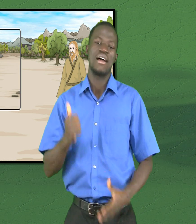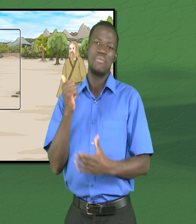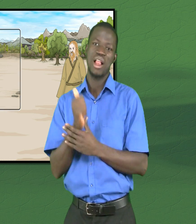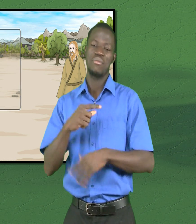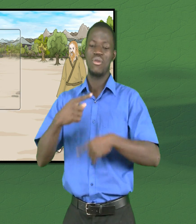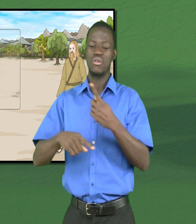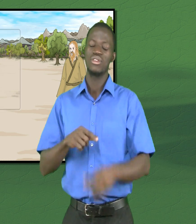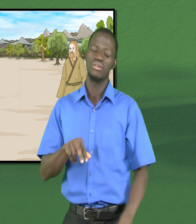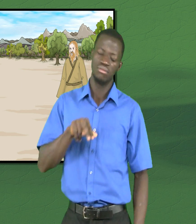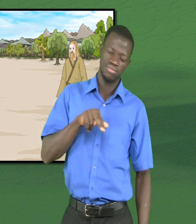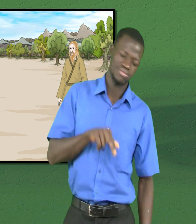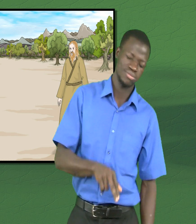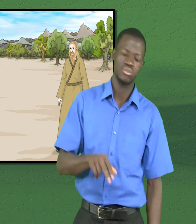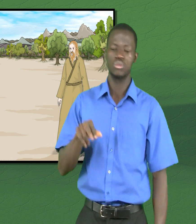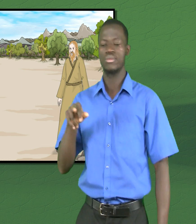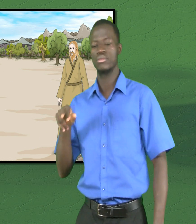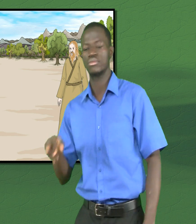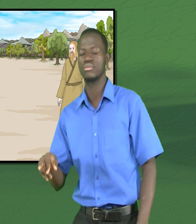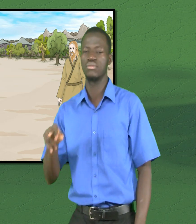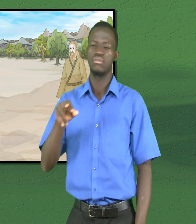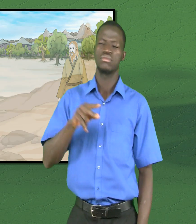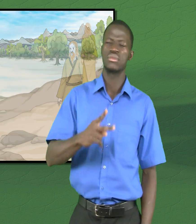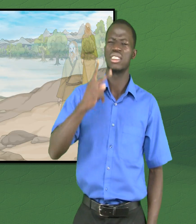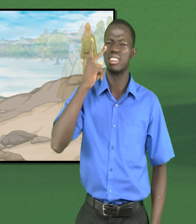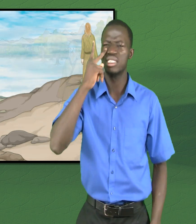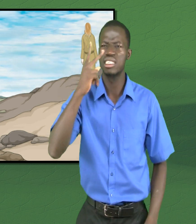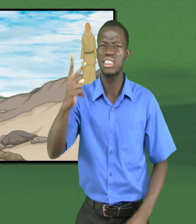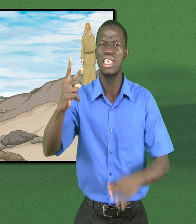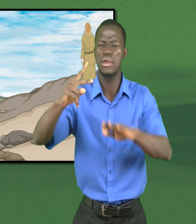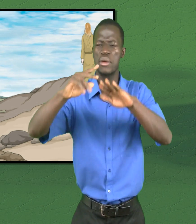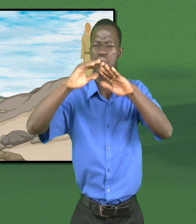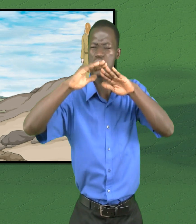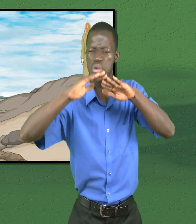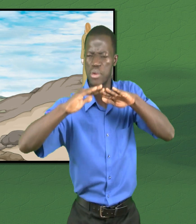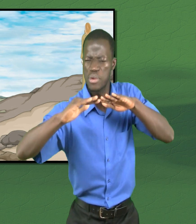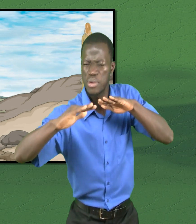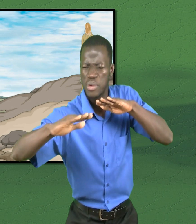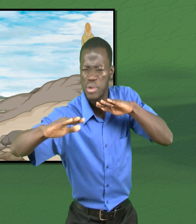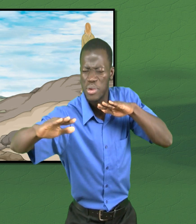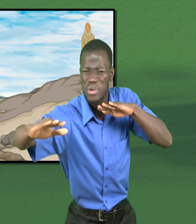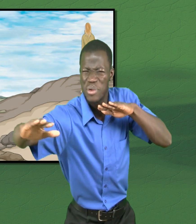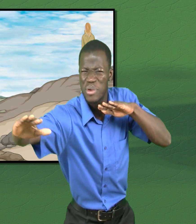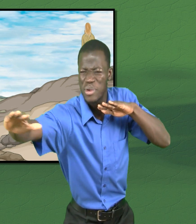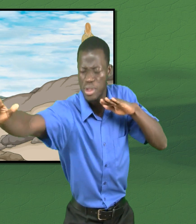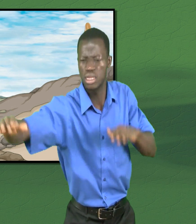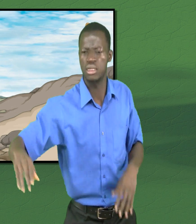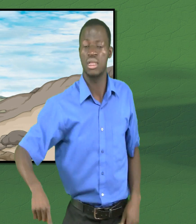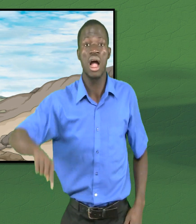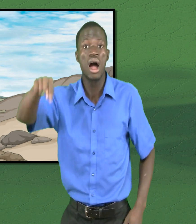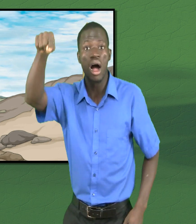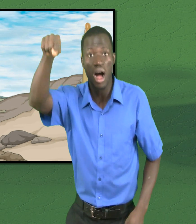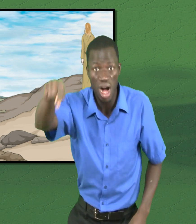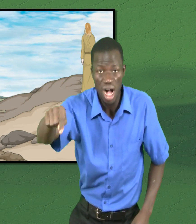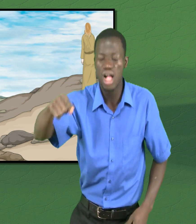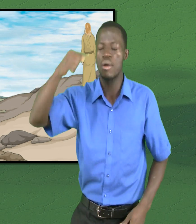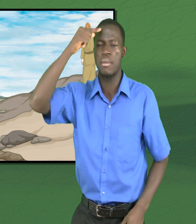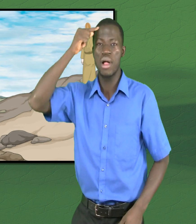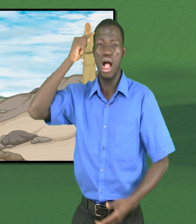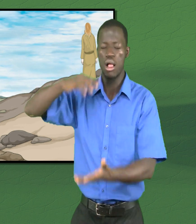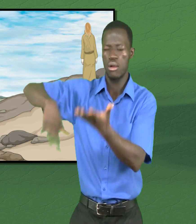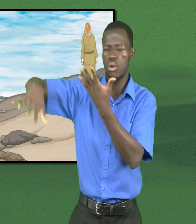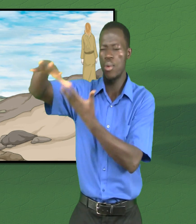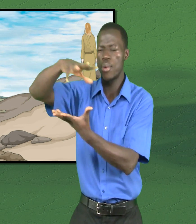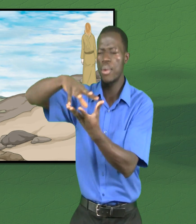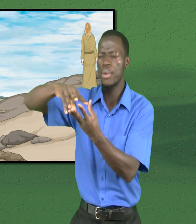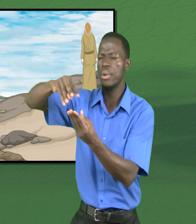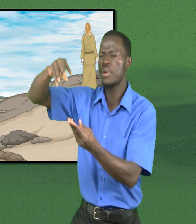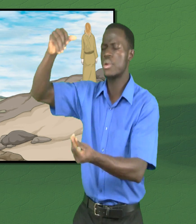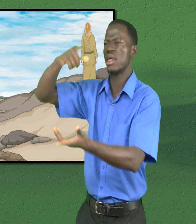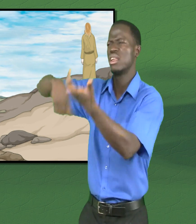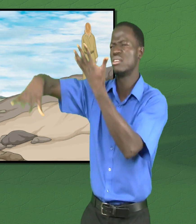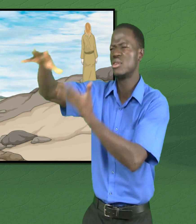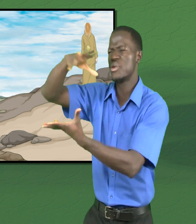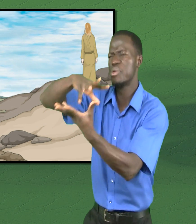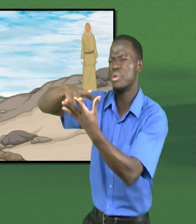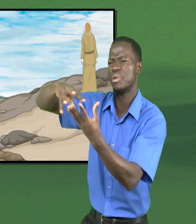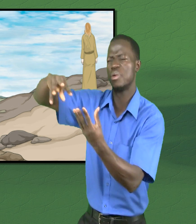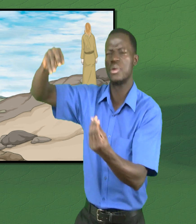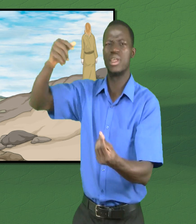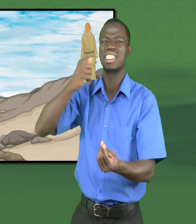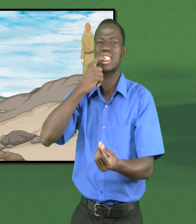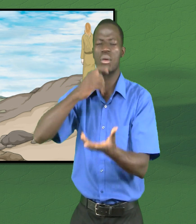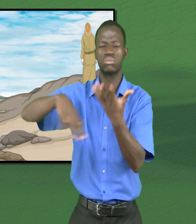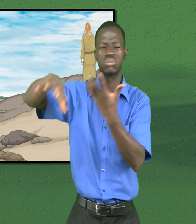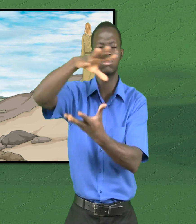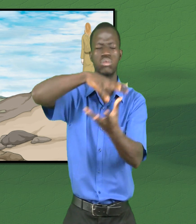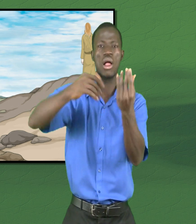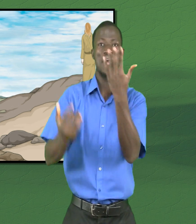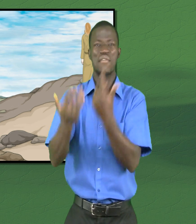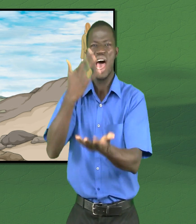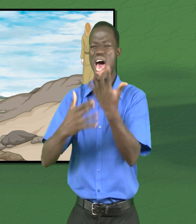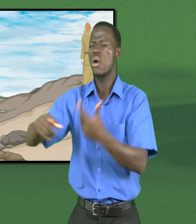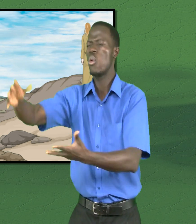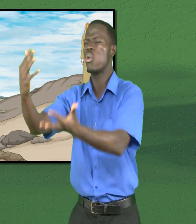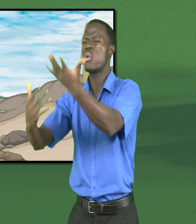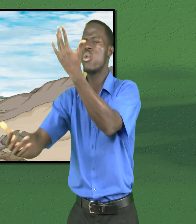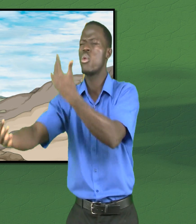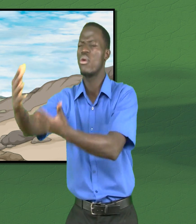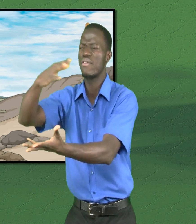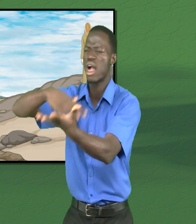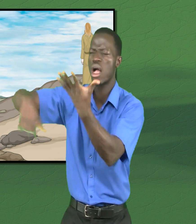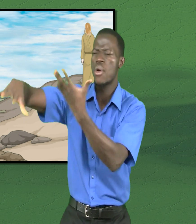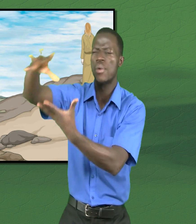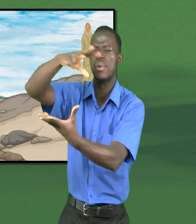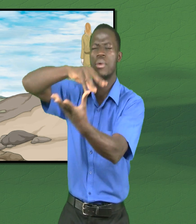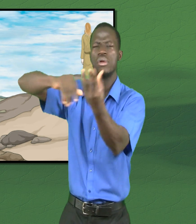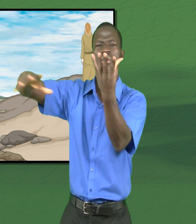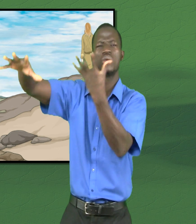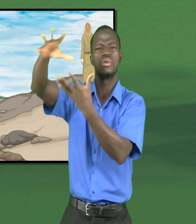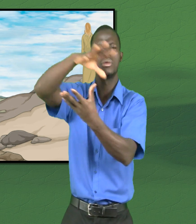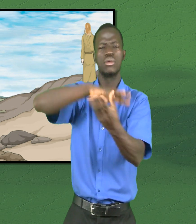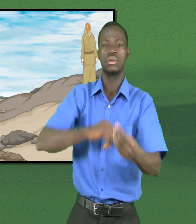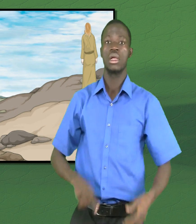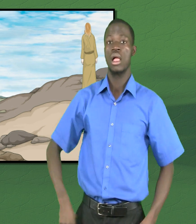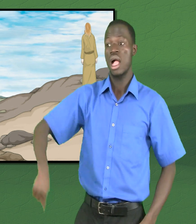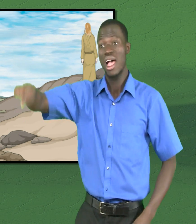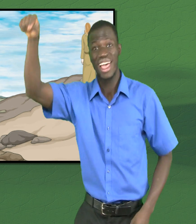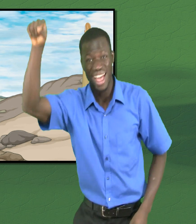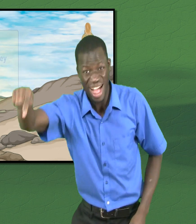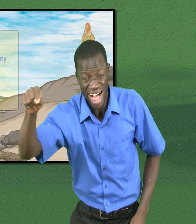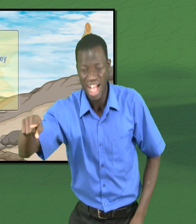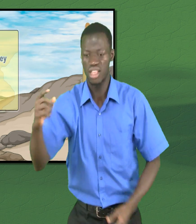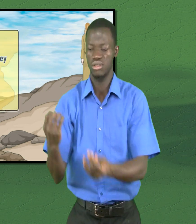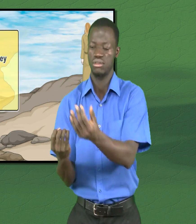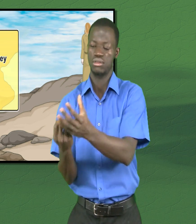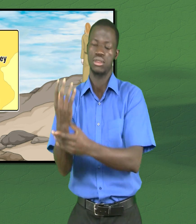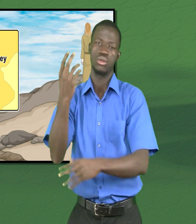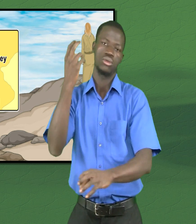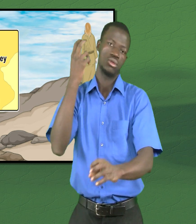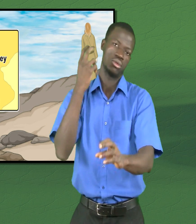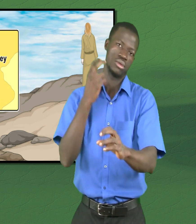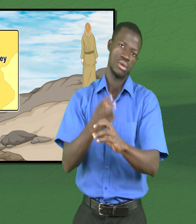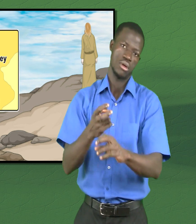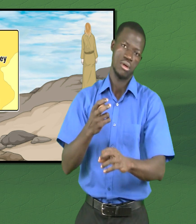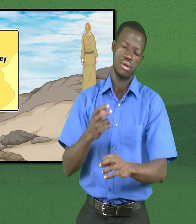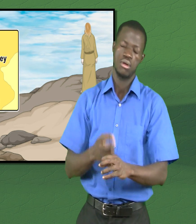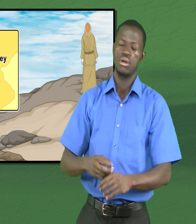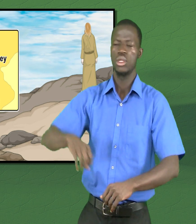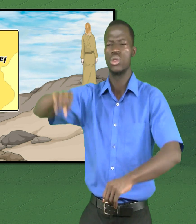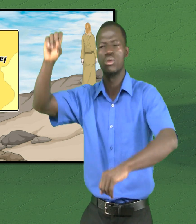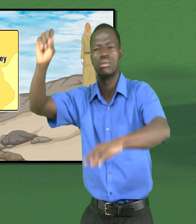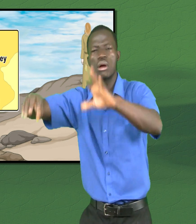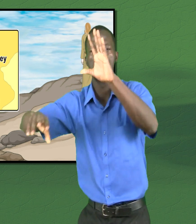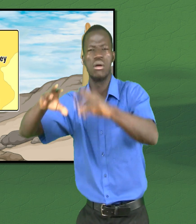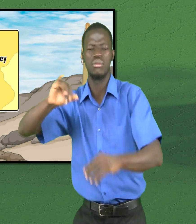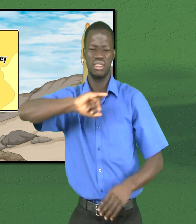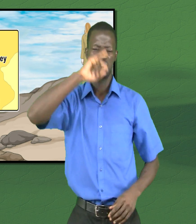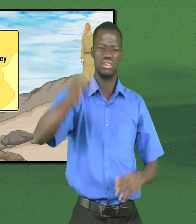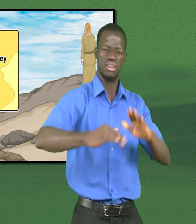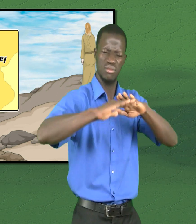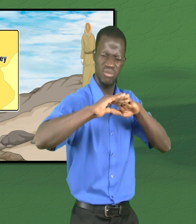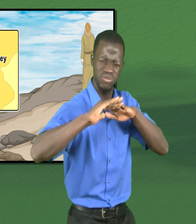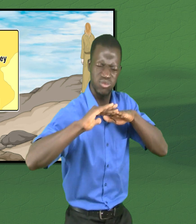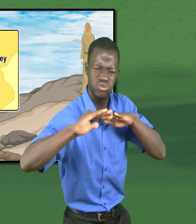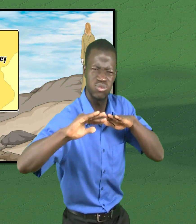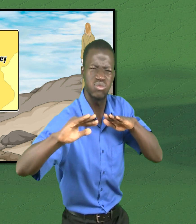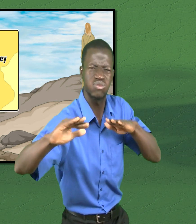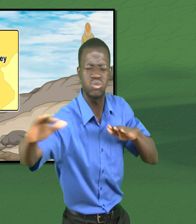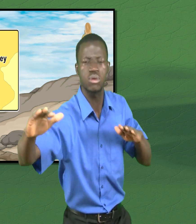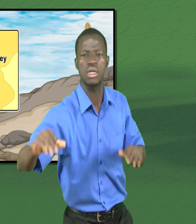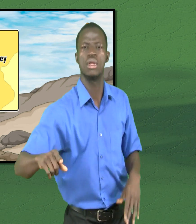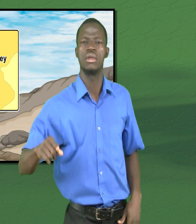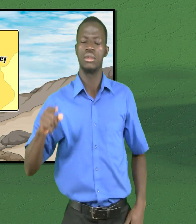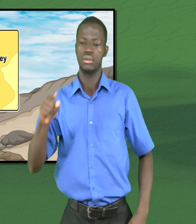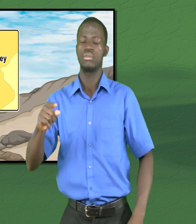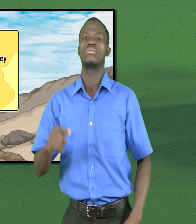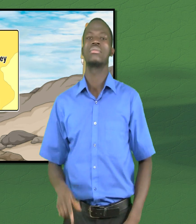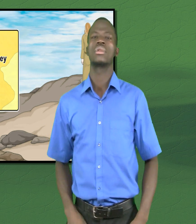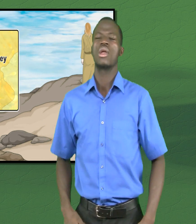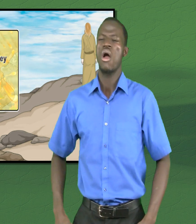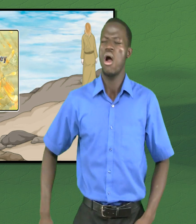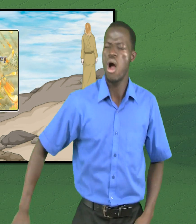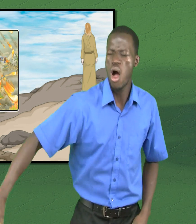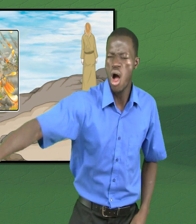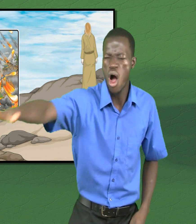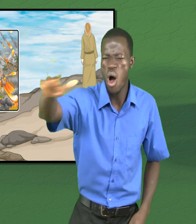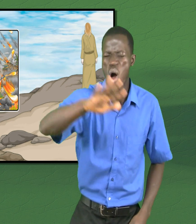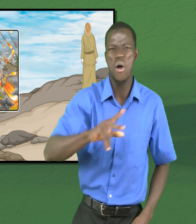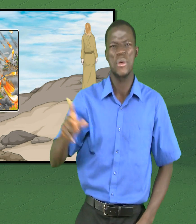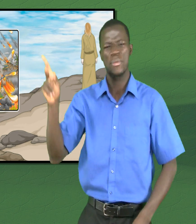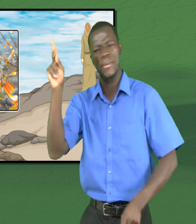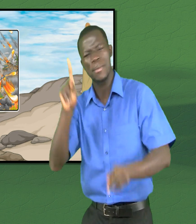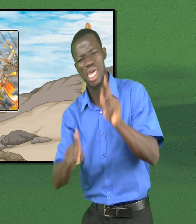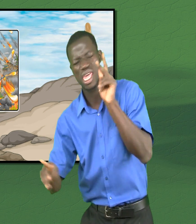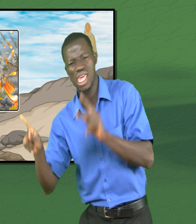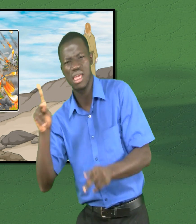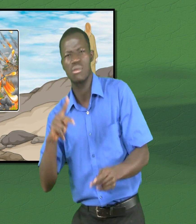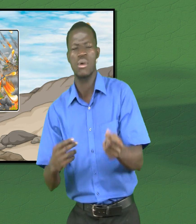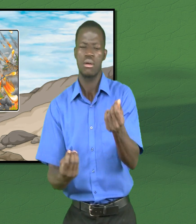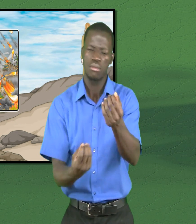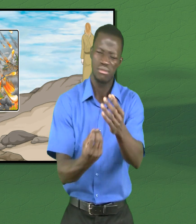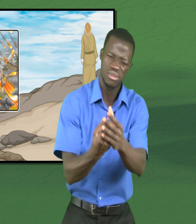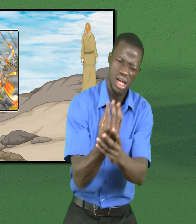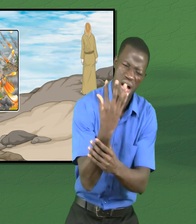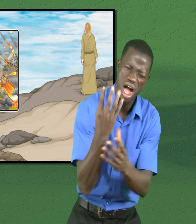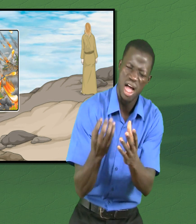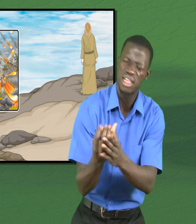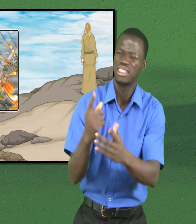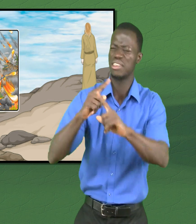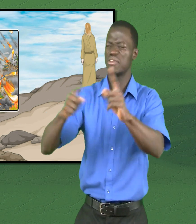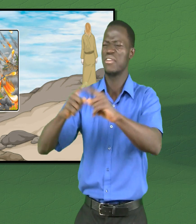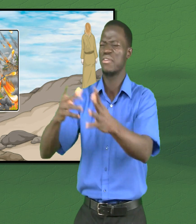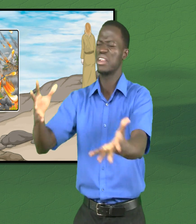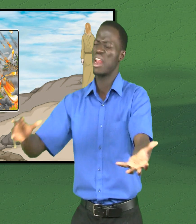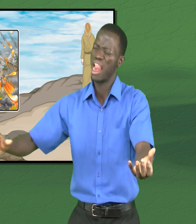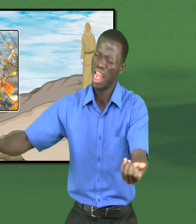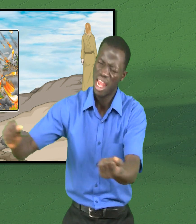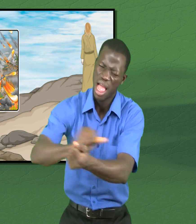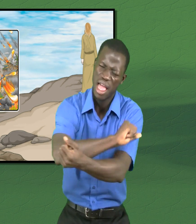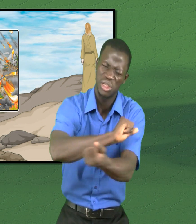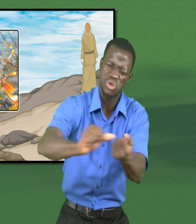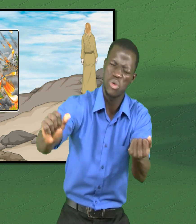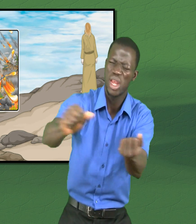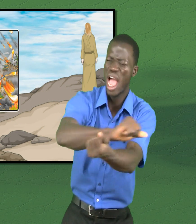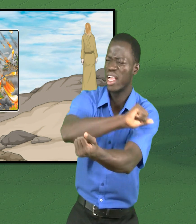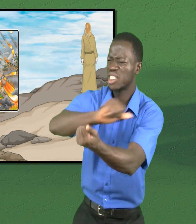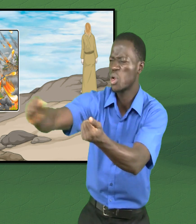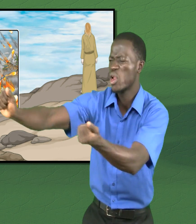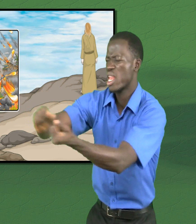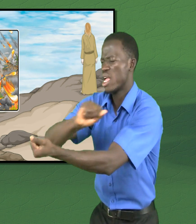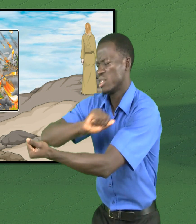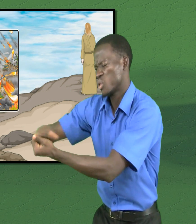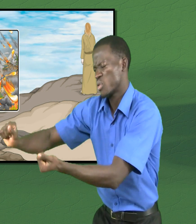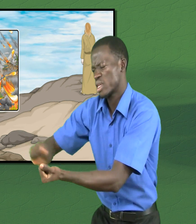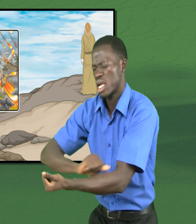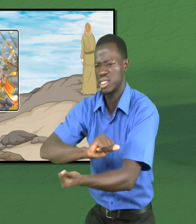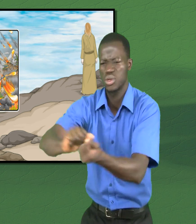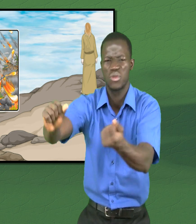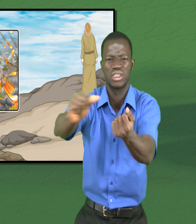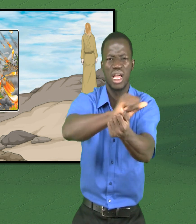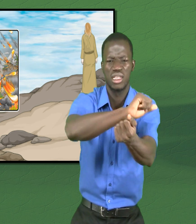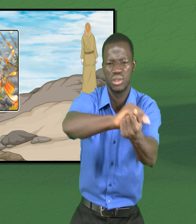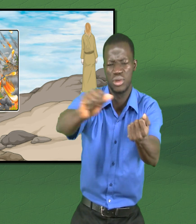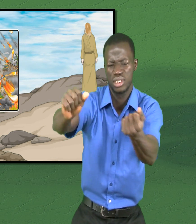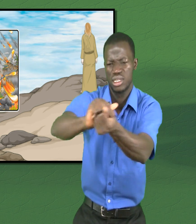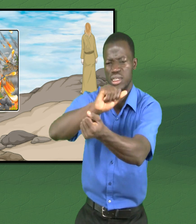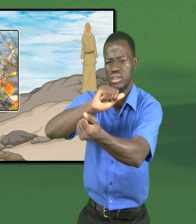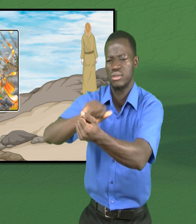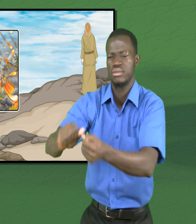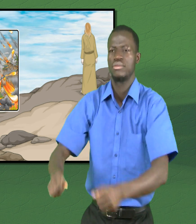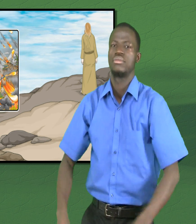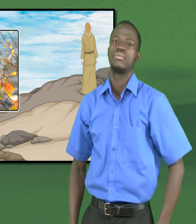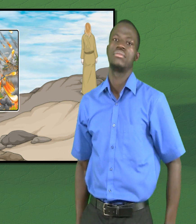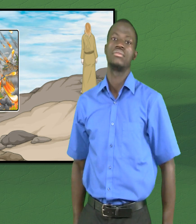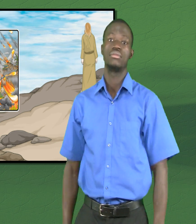He looked down toward Sodom and Gomorrah and all the land of the plain, and he saw the smoke rising from the land like smoke from a furnace.